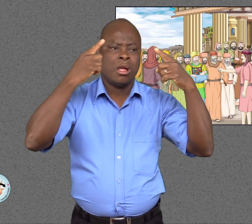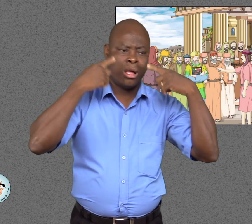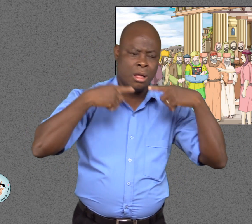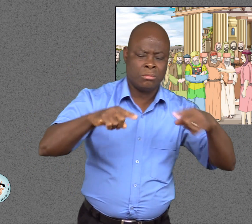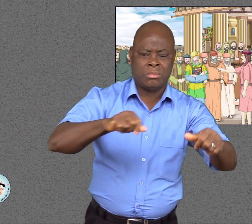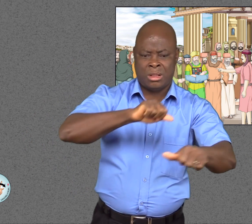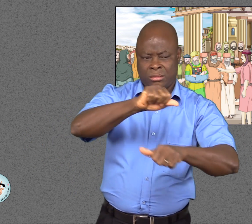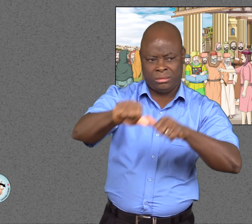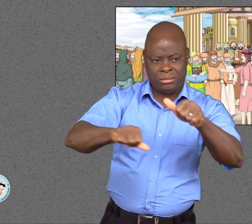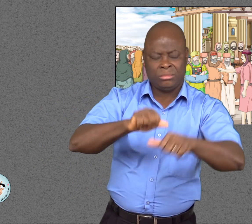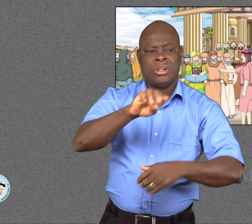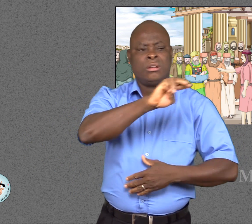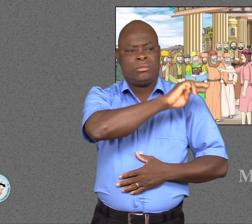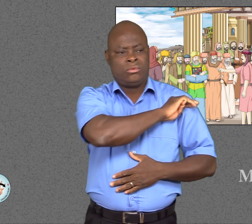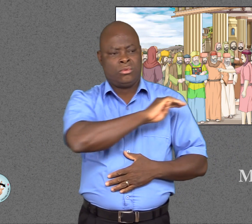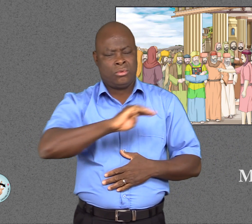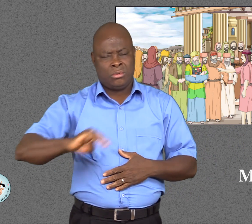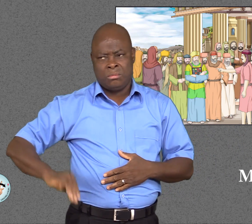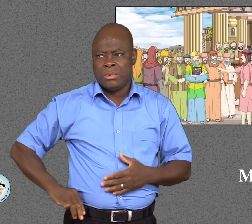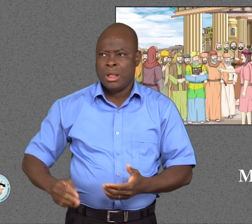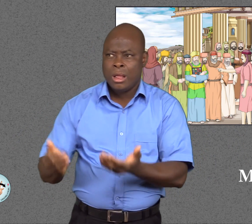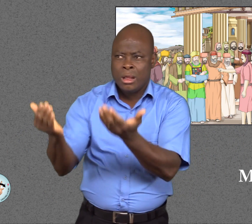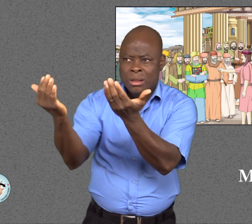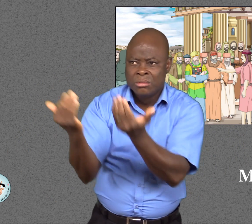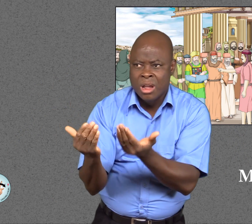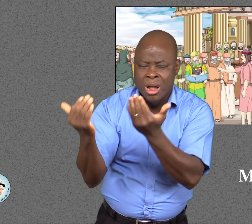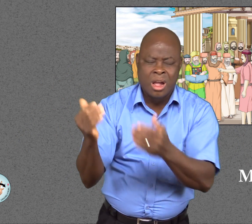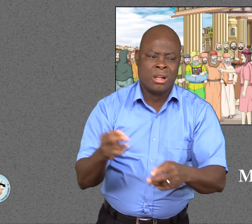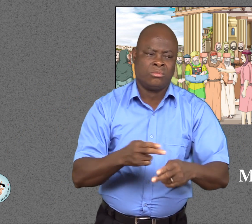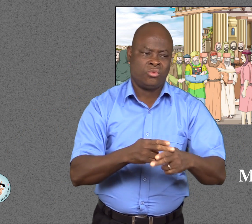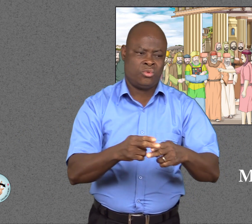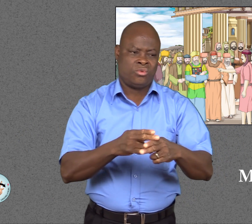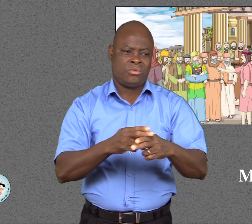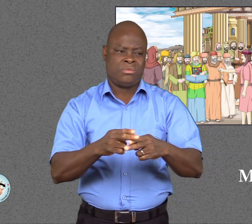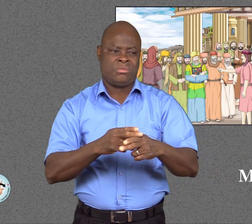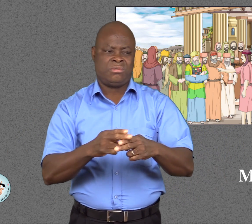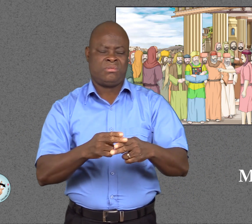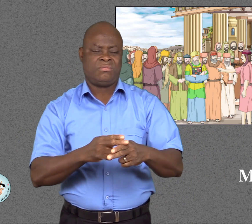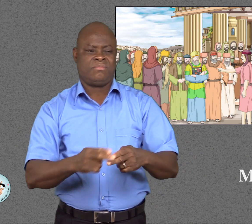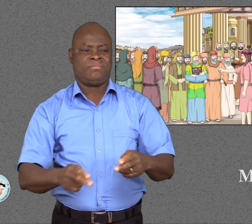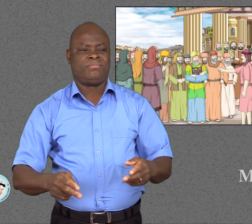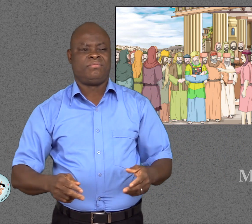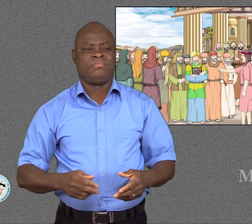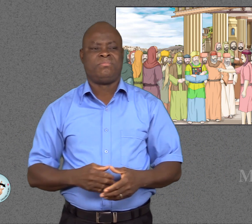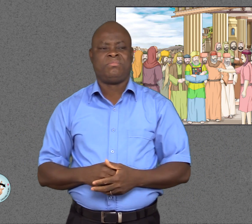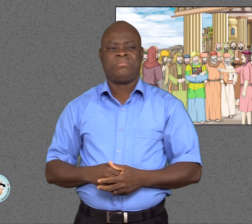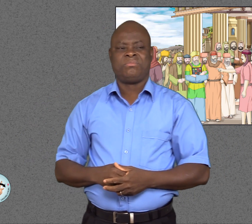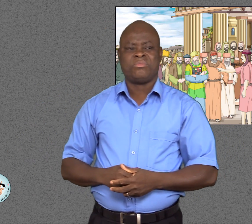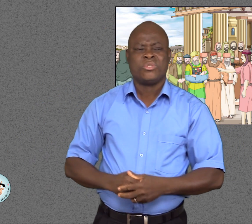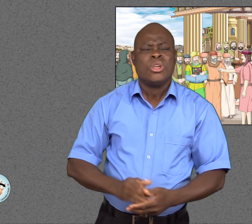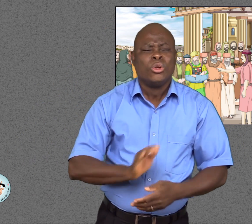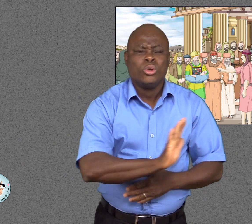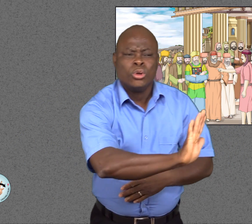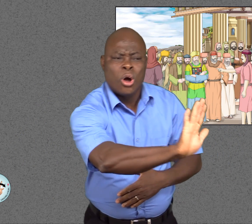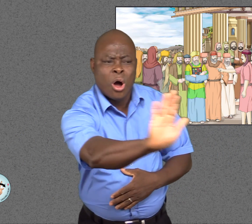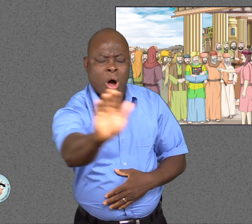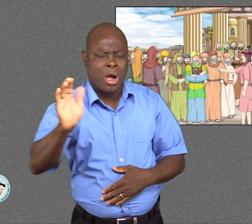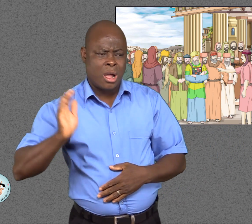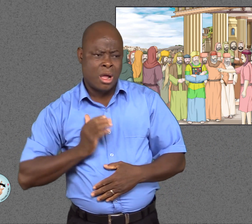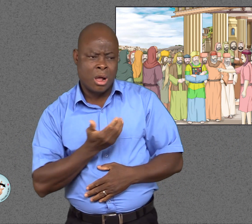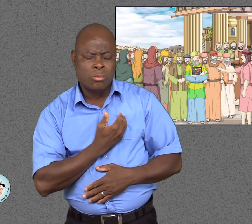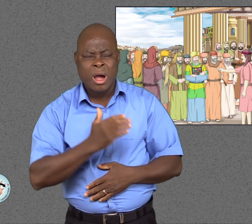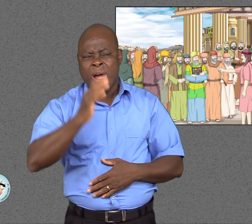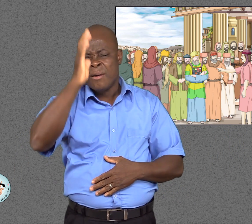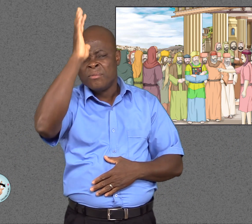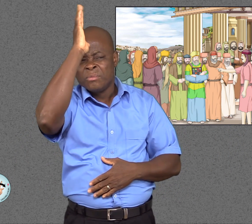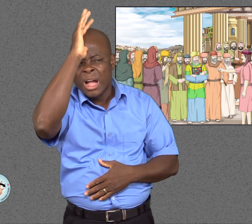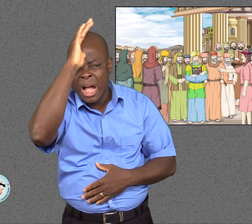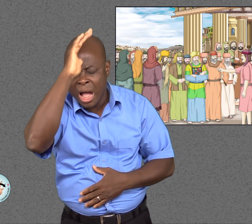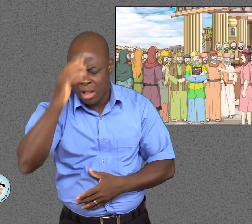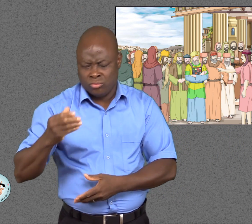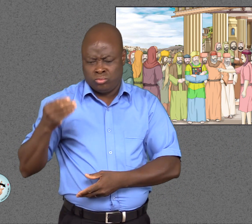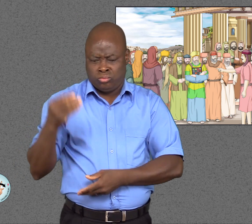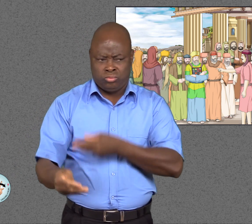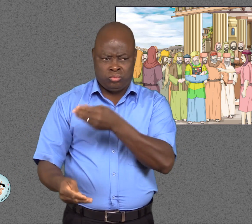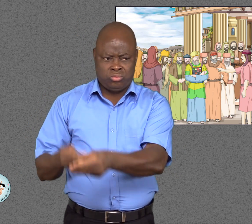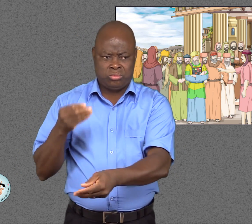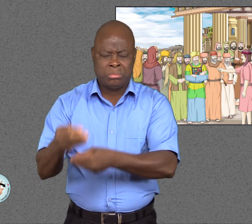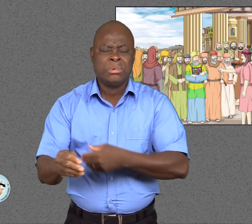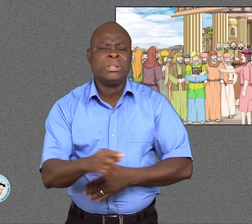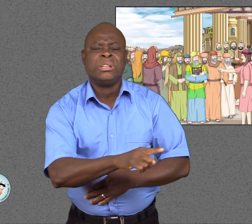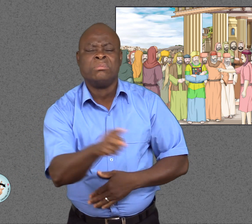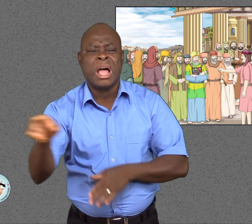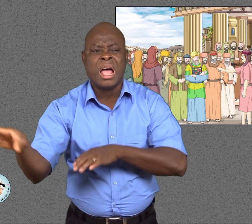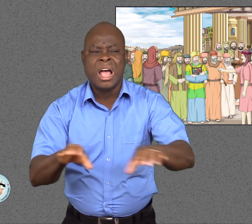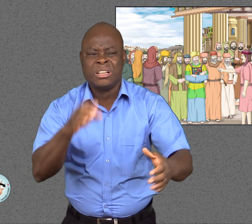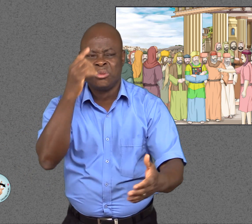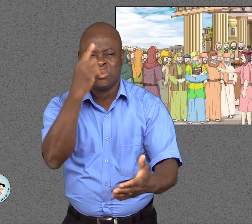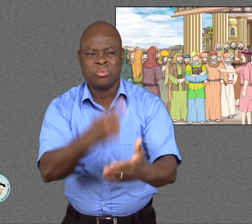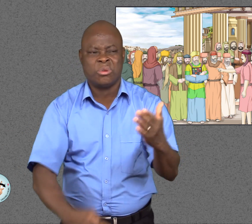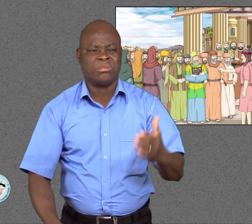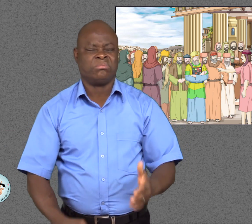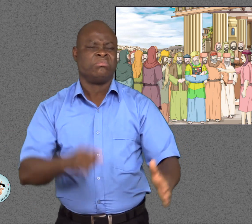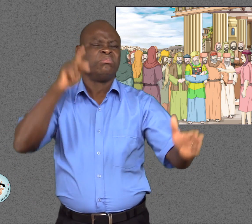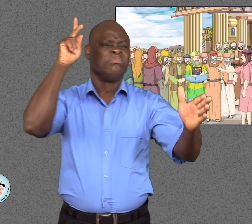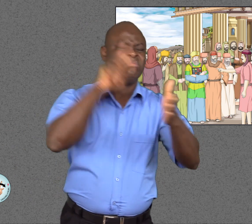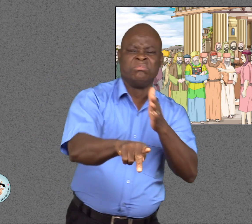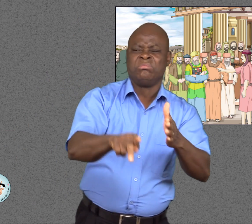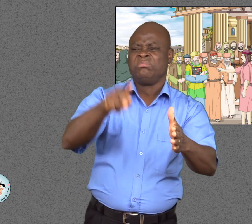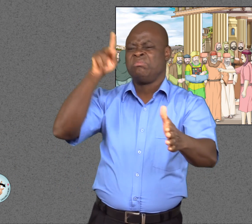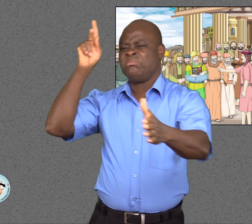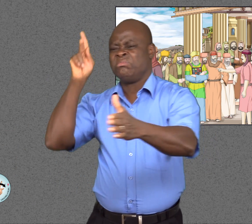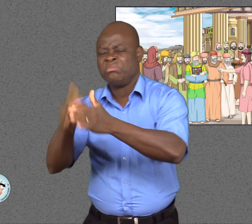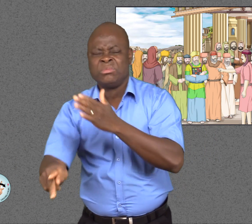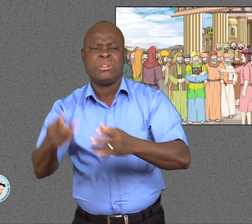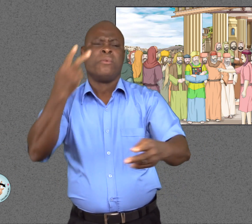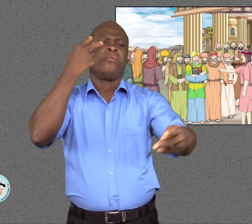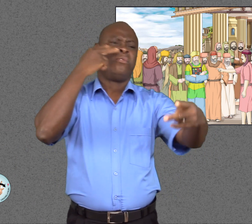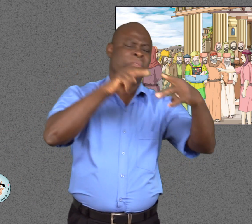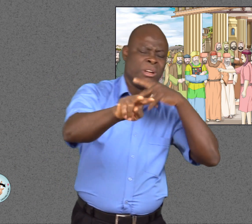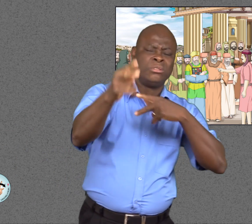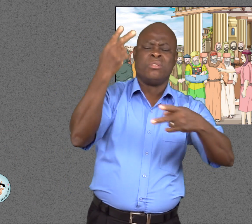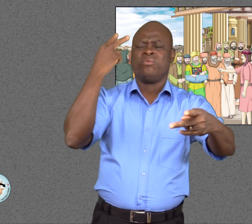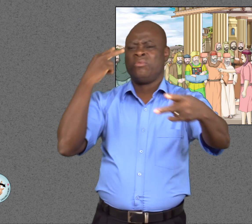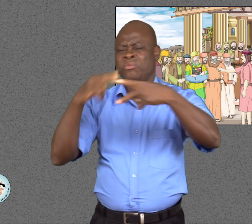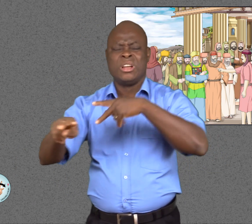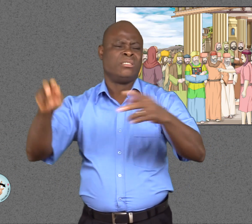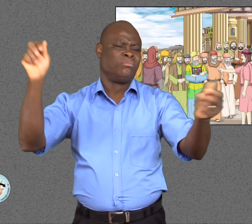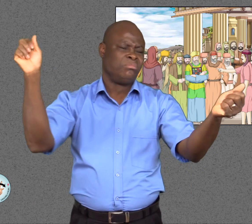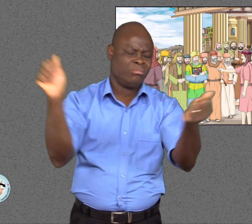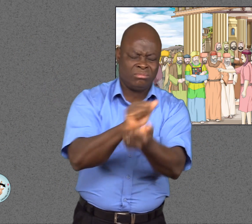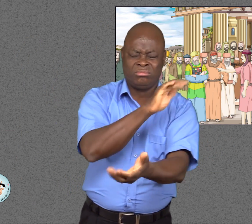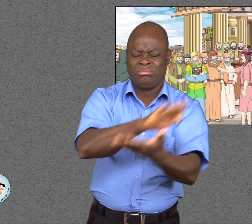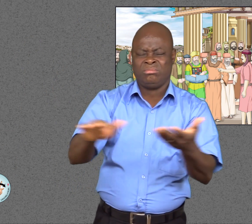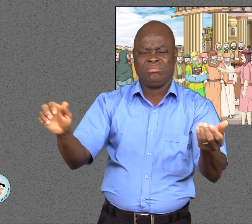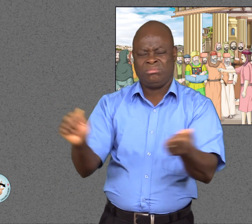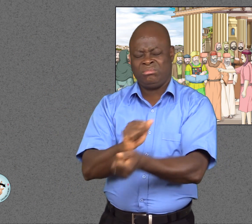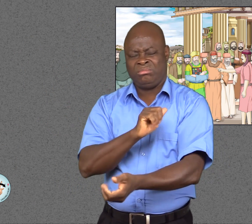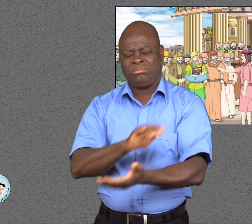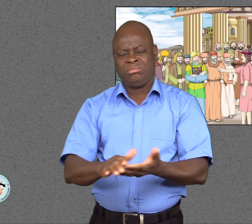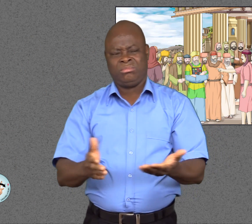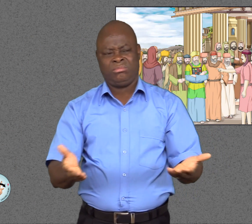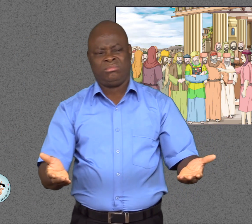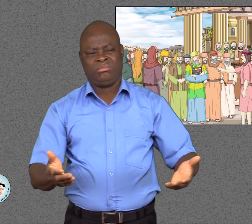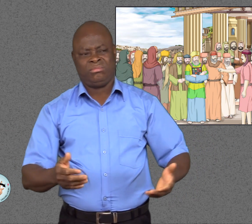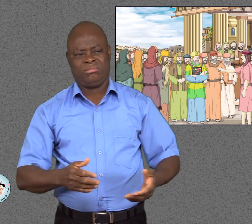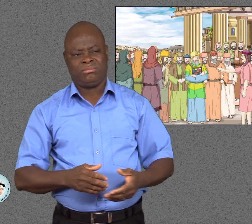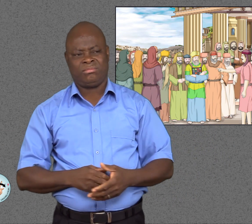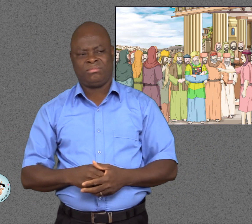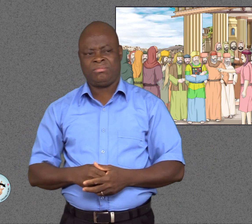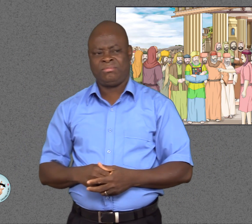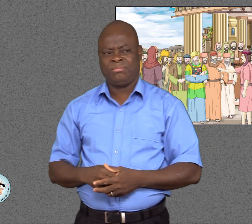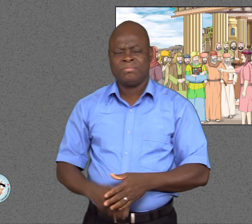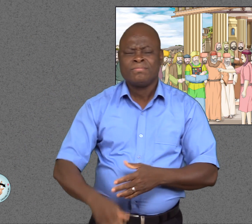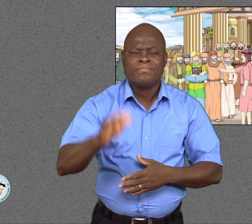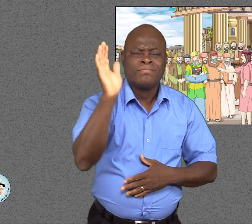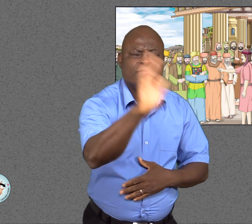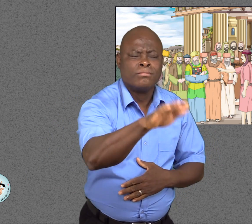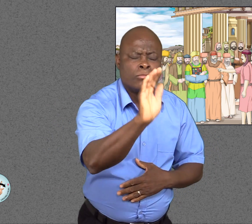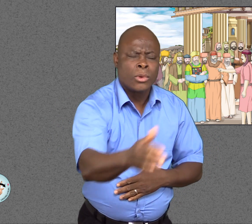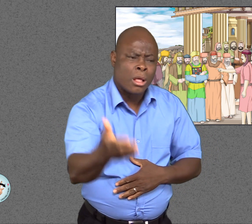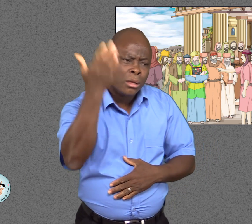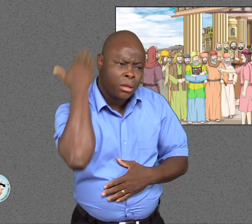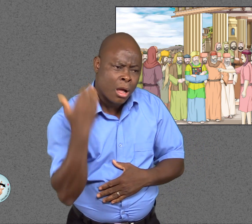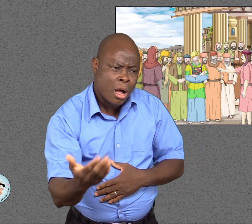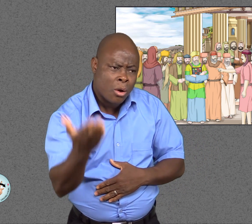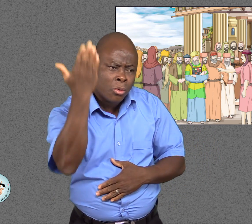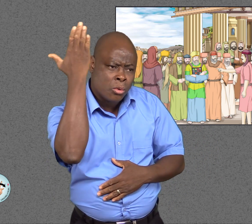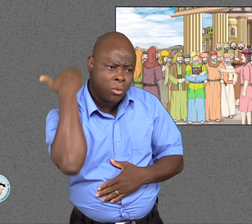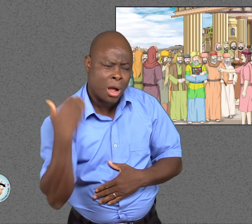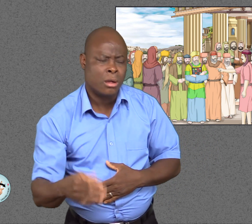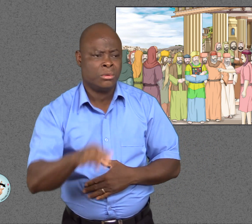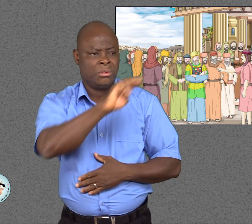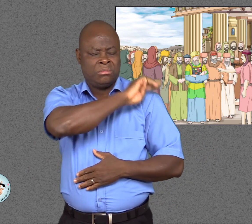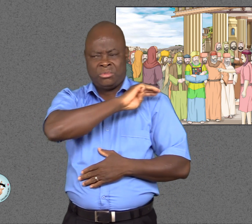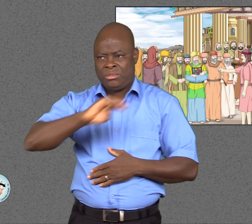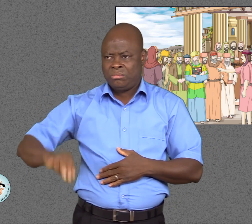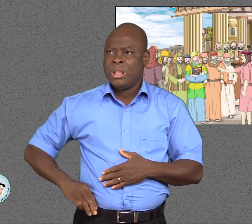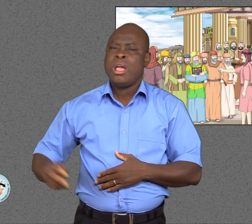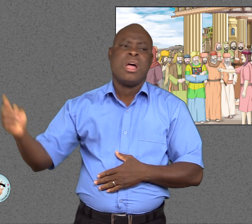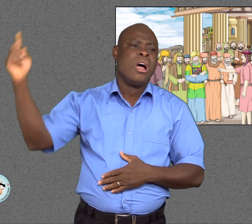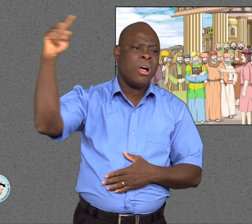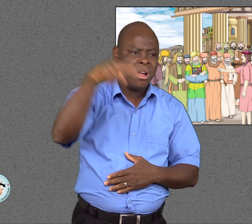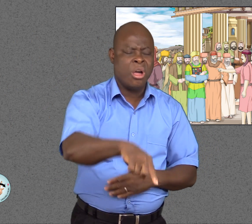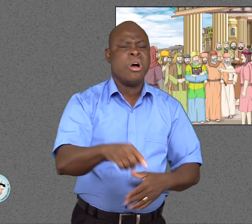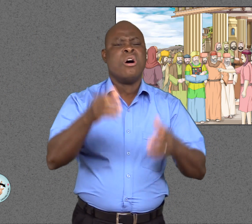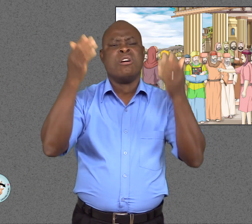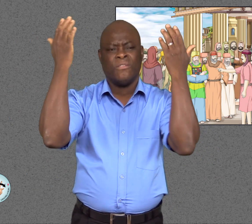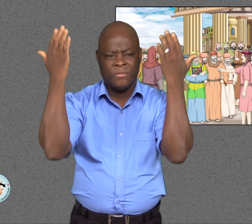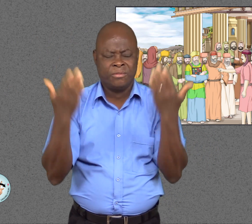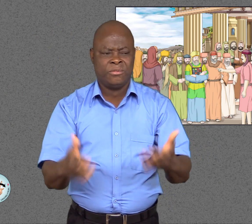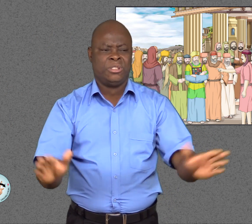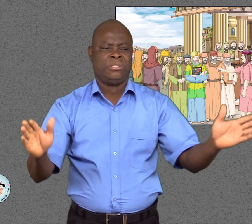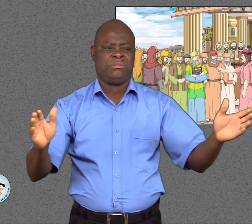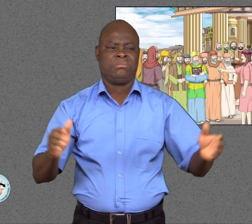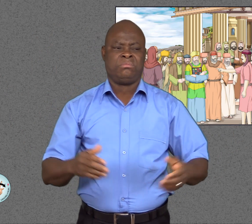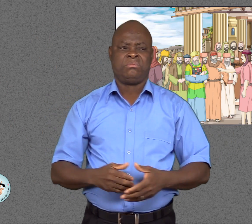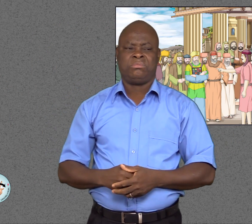They even killed those who foretold the coming of the Righteous One.